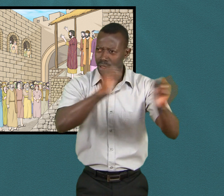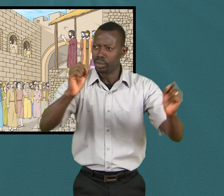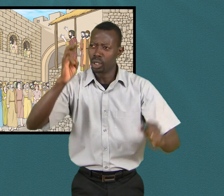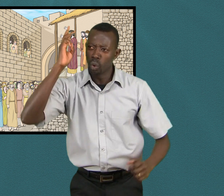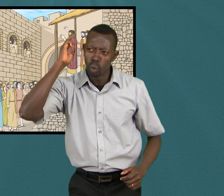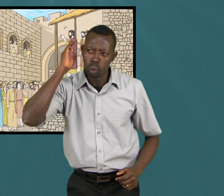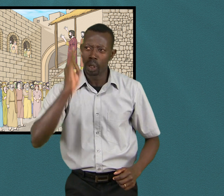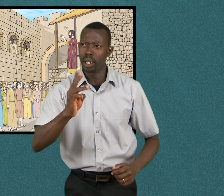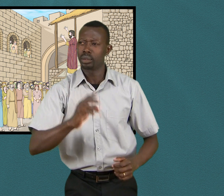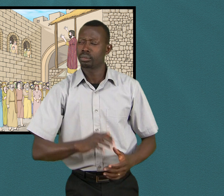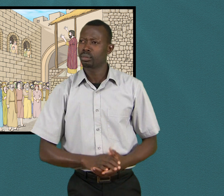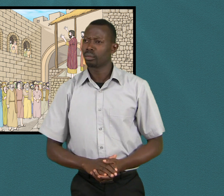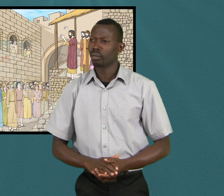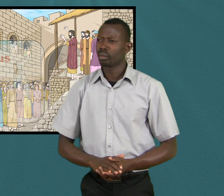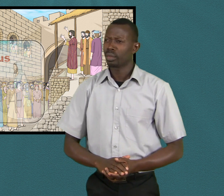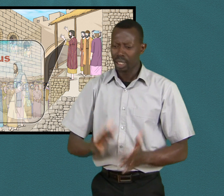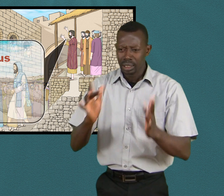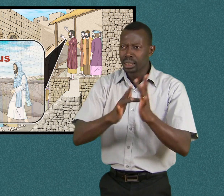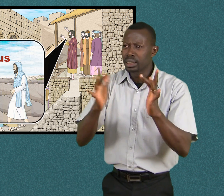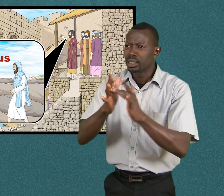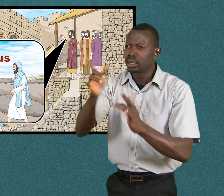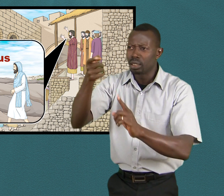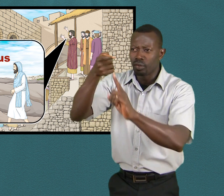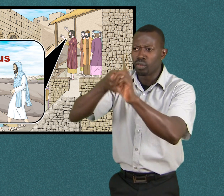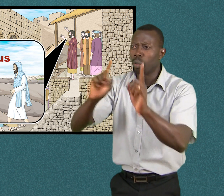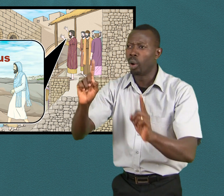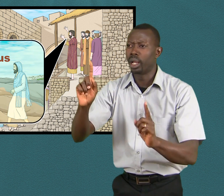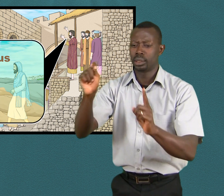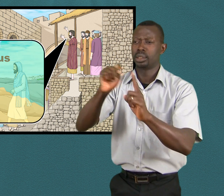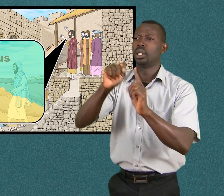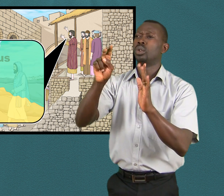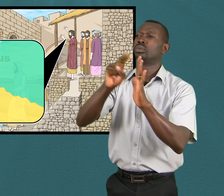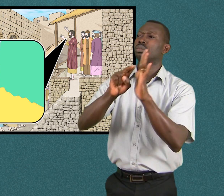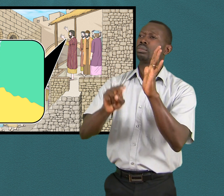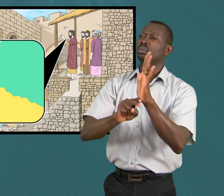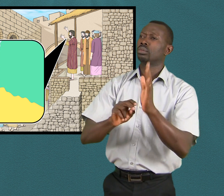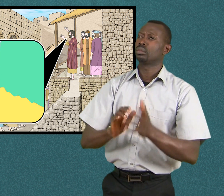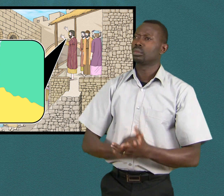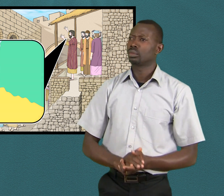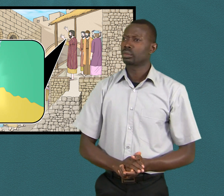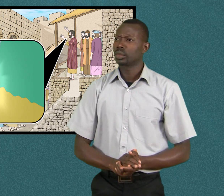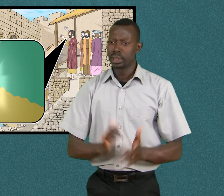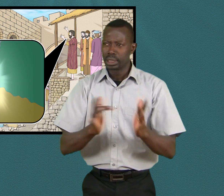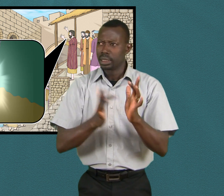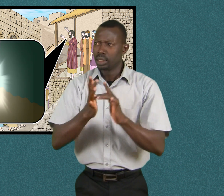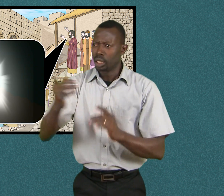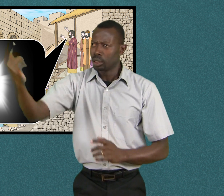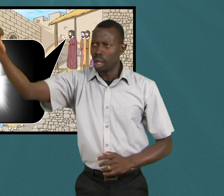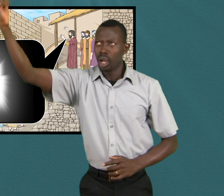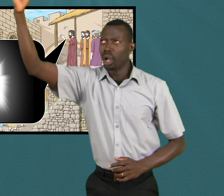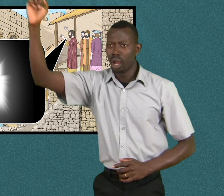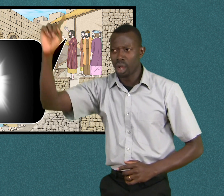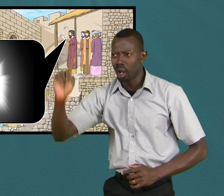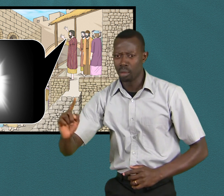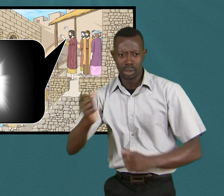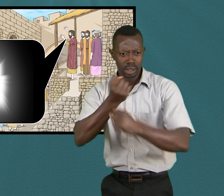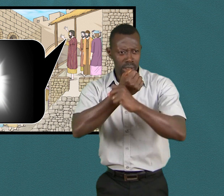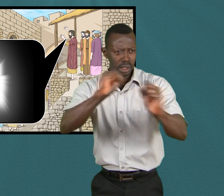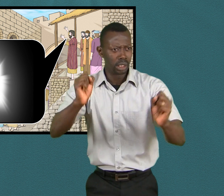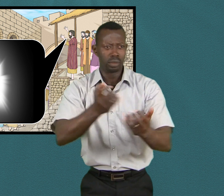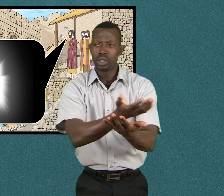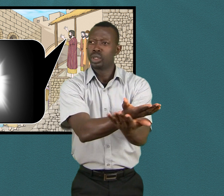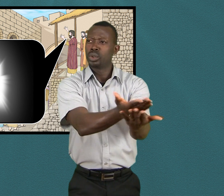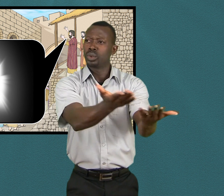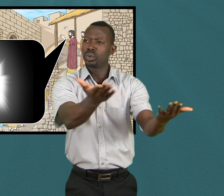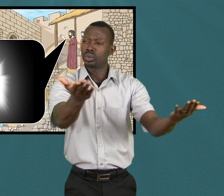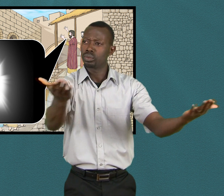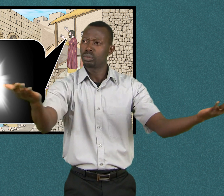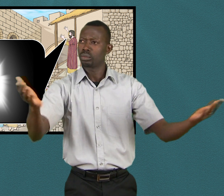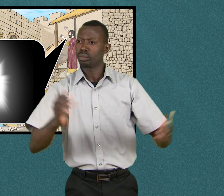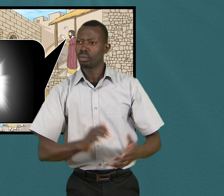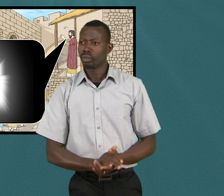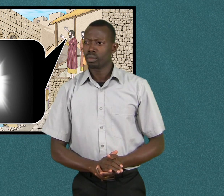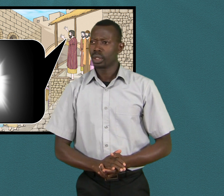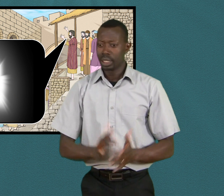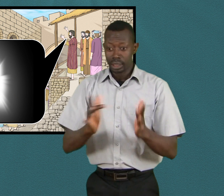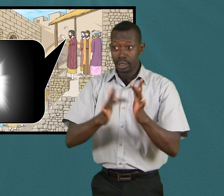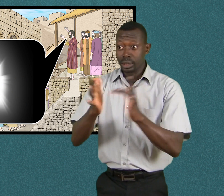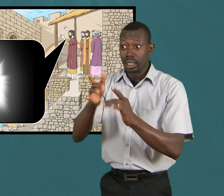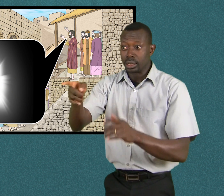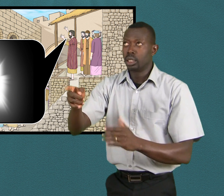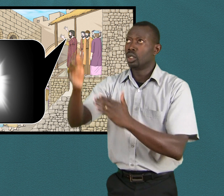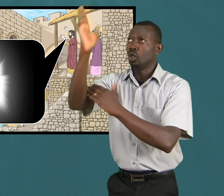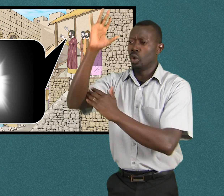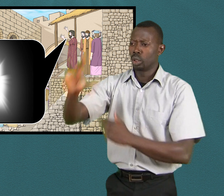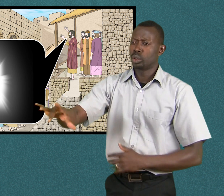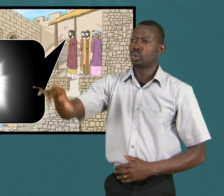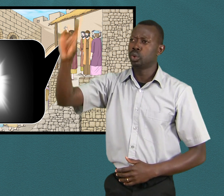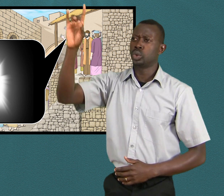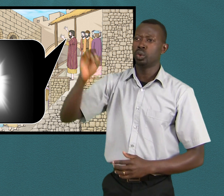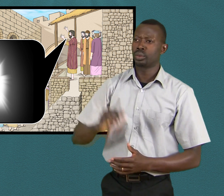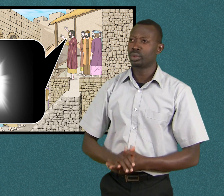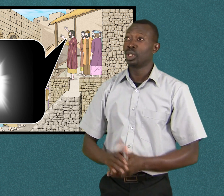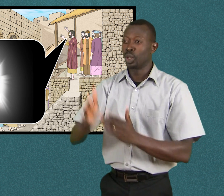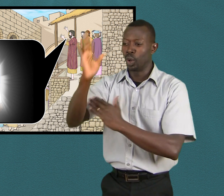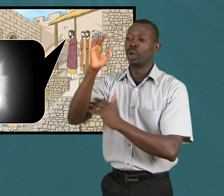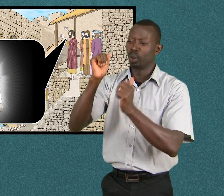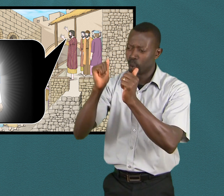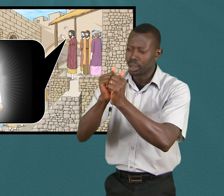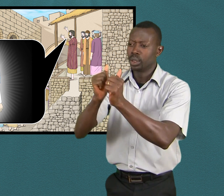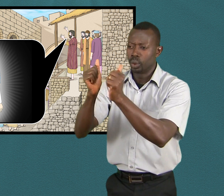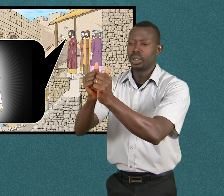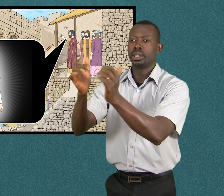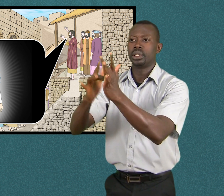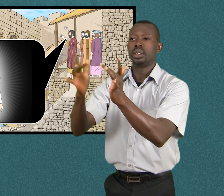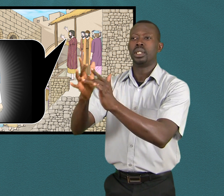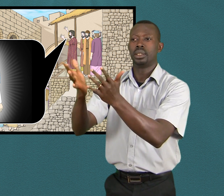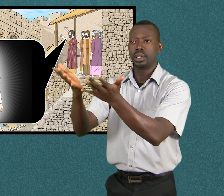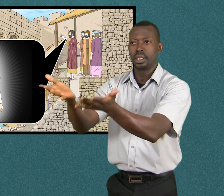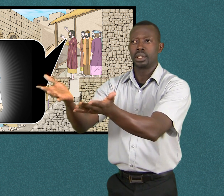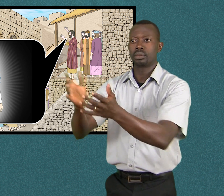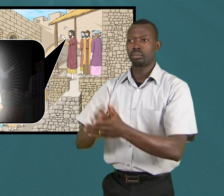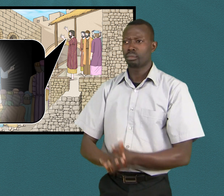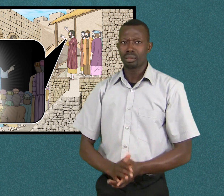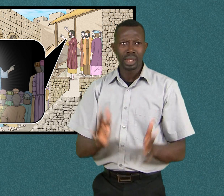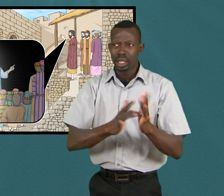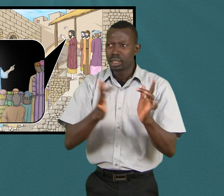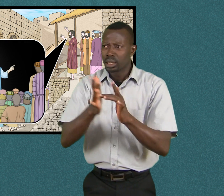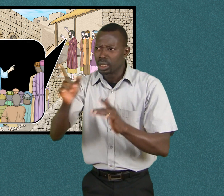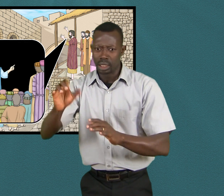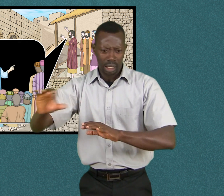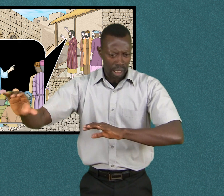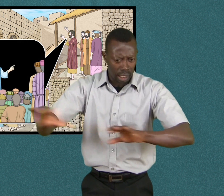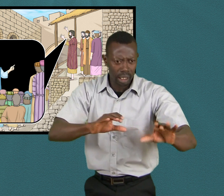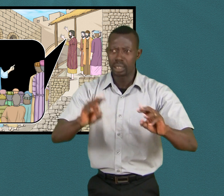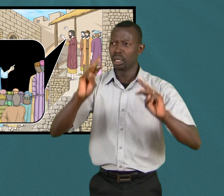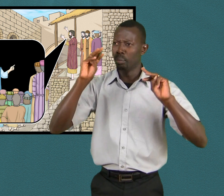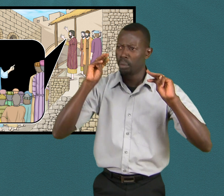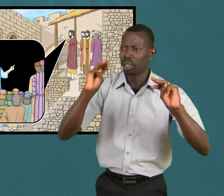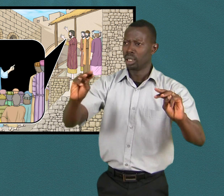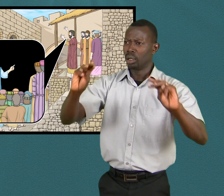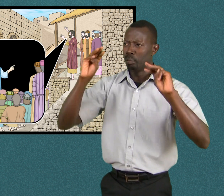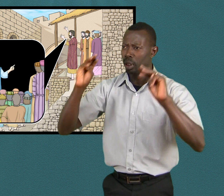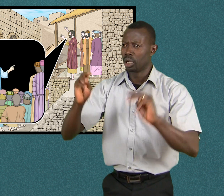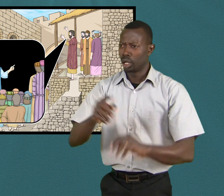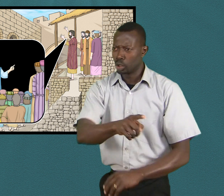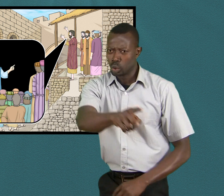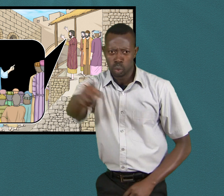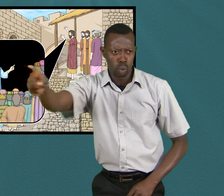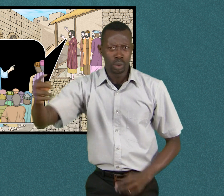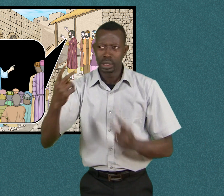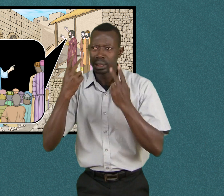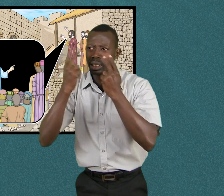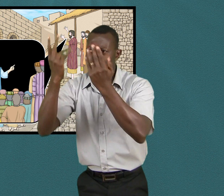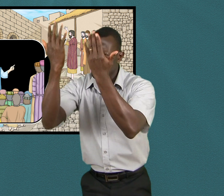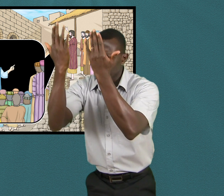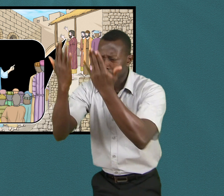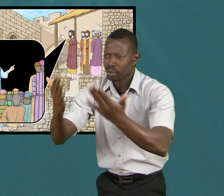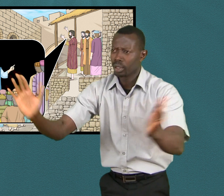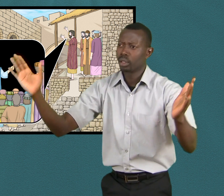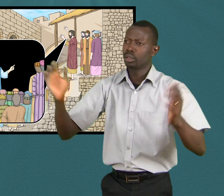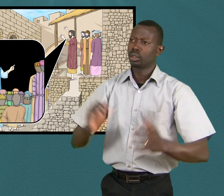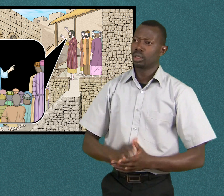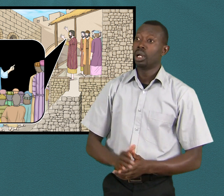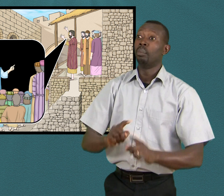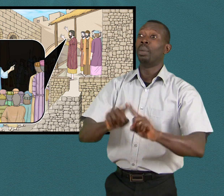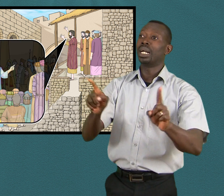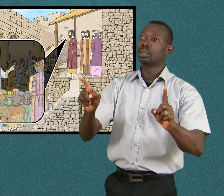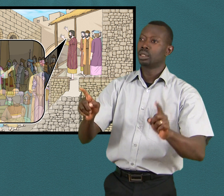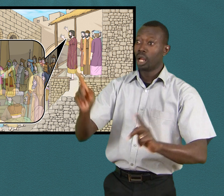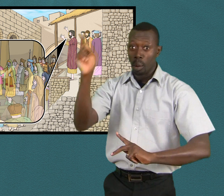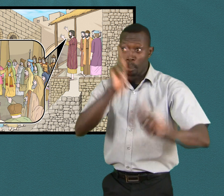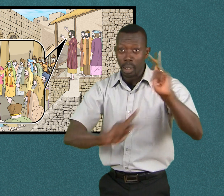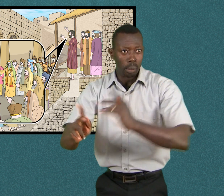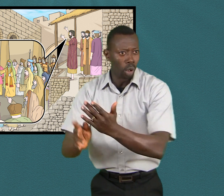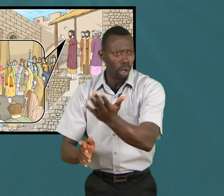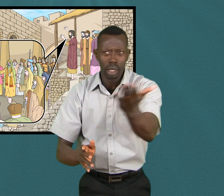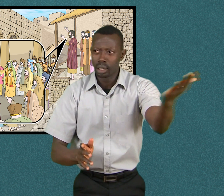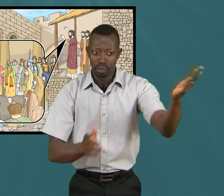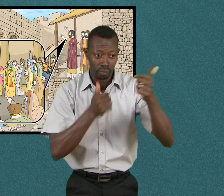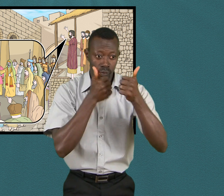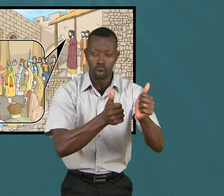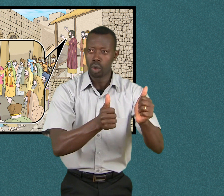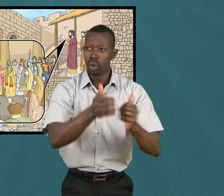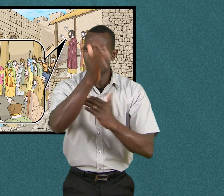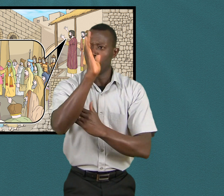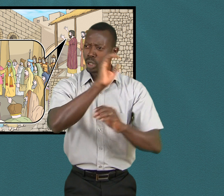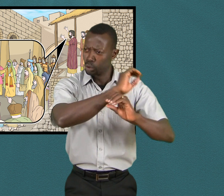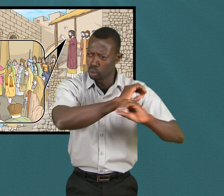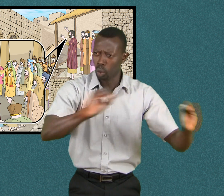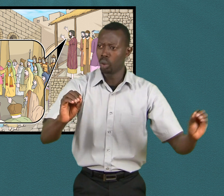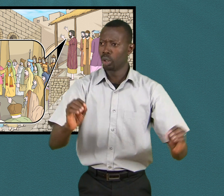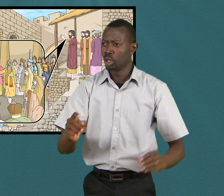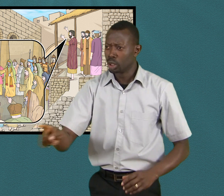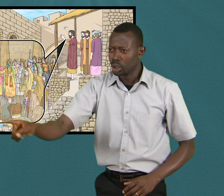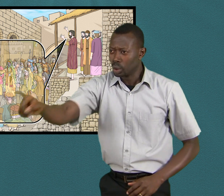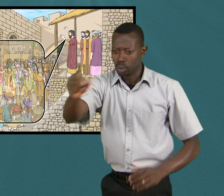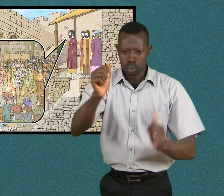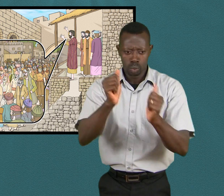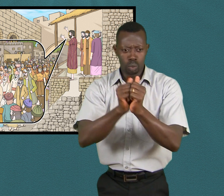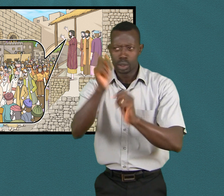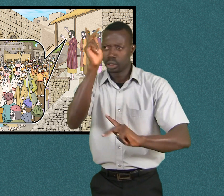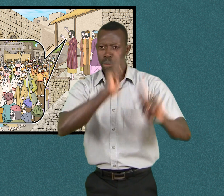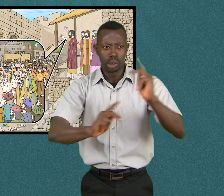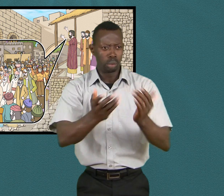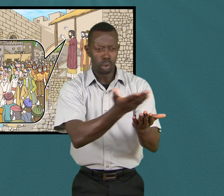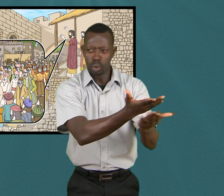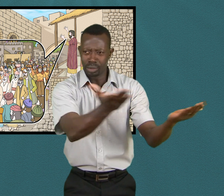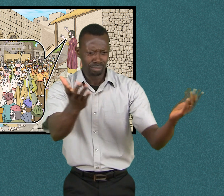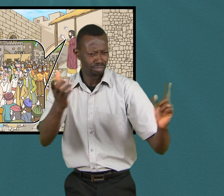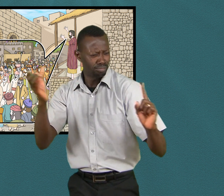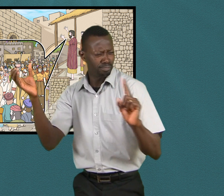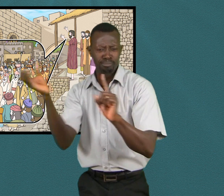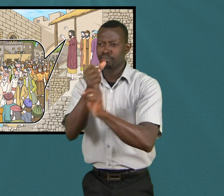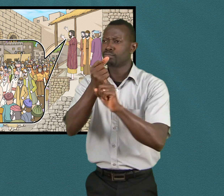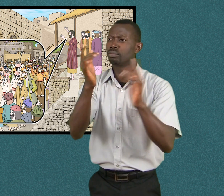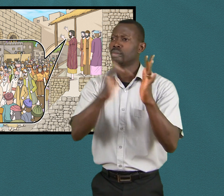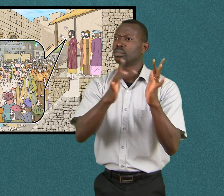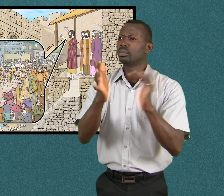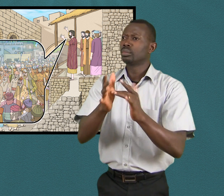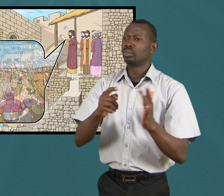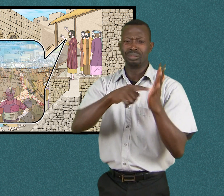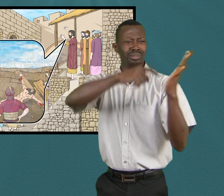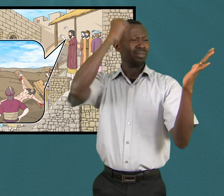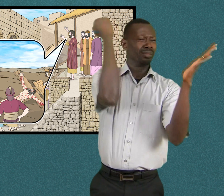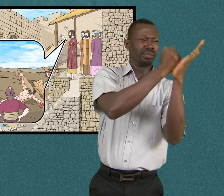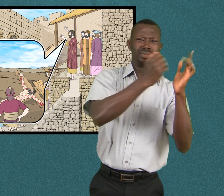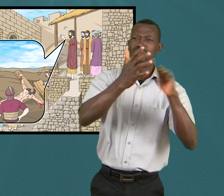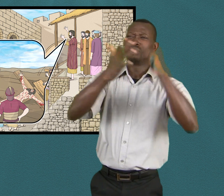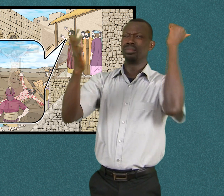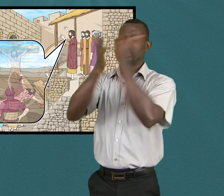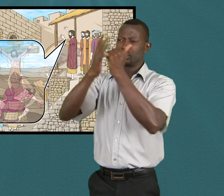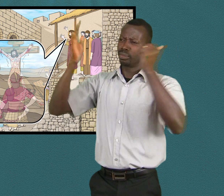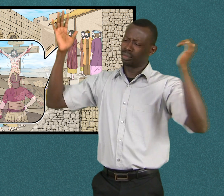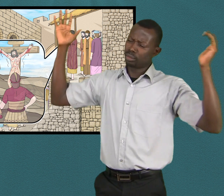Men of Israel, listen to this message: Jesus of Nazareth was a man certified by God to you by miracles, wonders, and signs, which God did among you through Him, as you yourselves know.